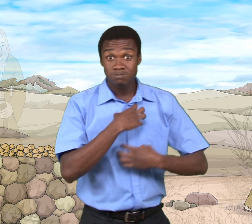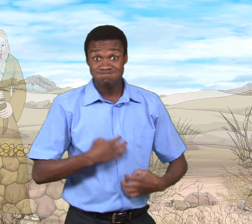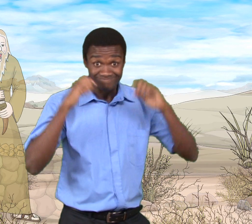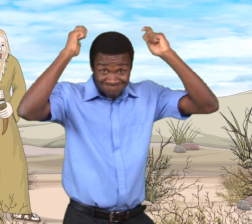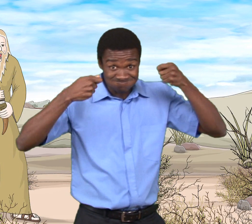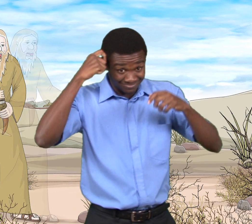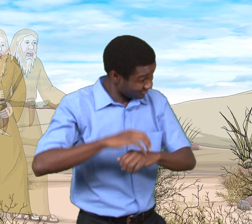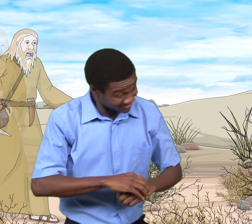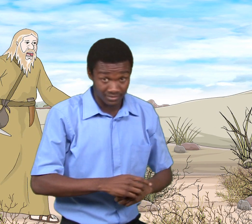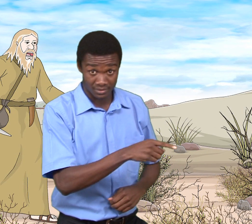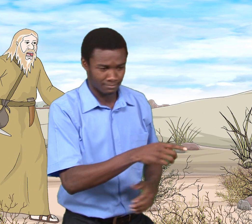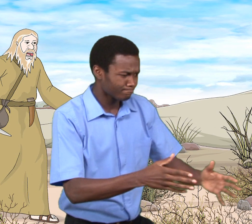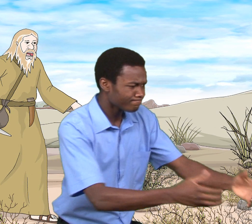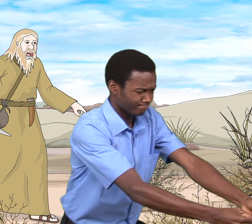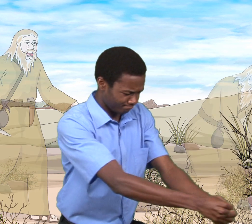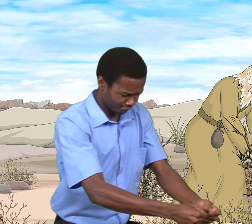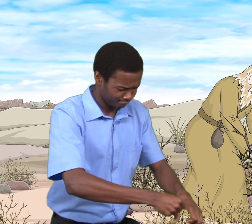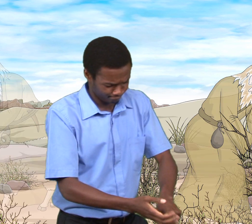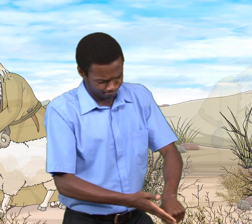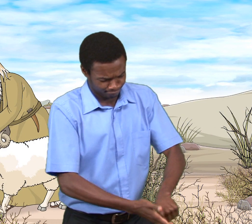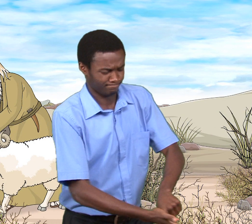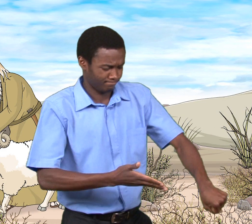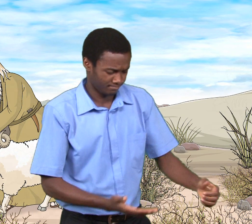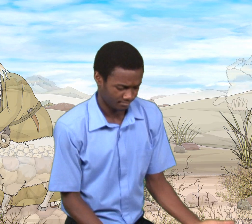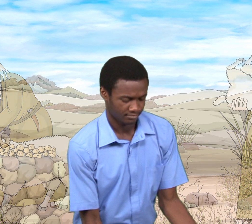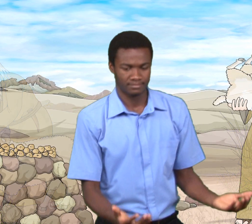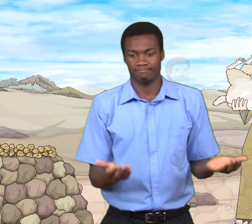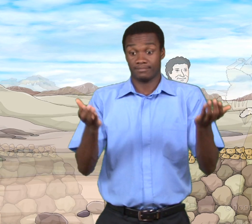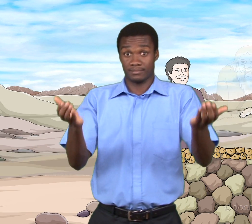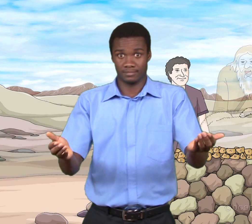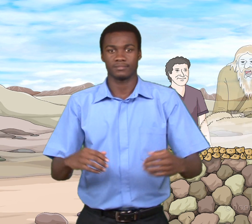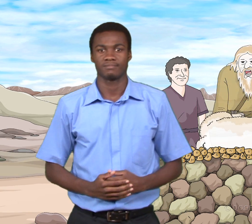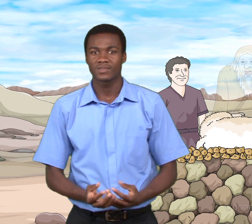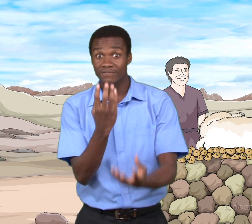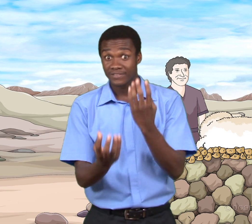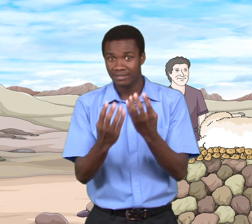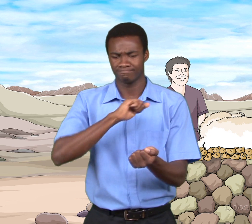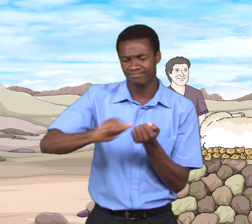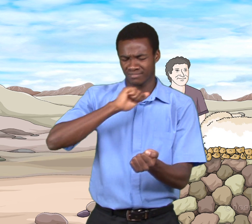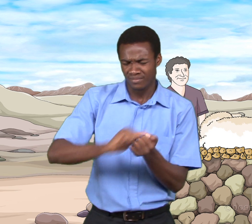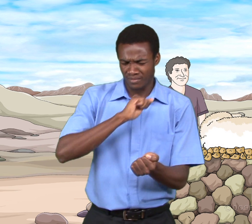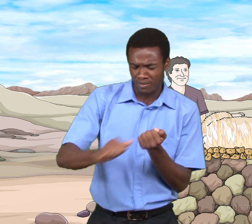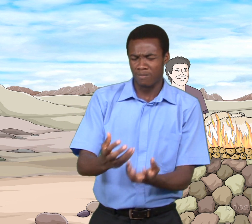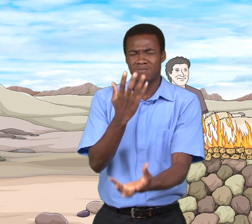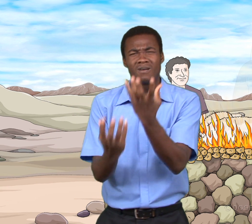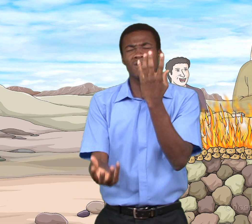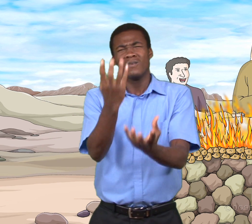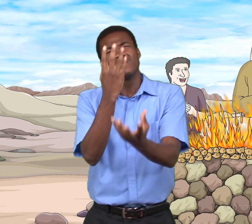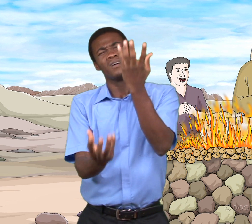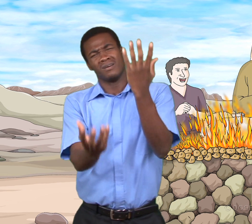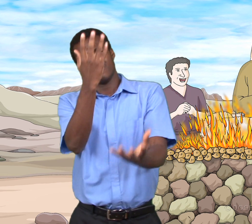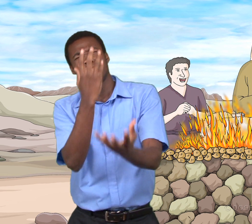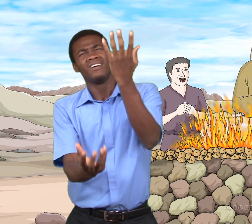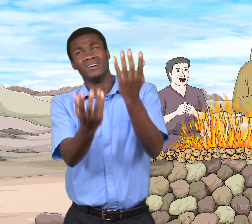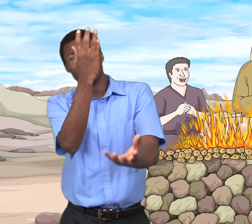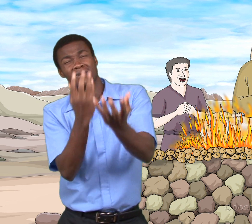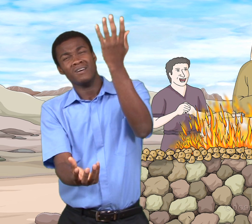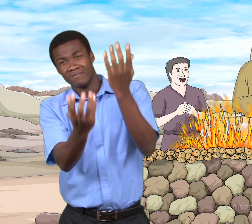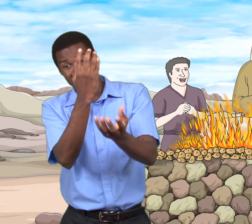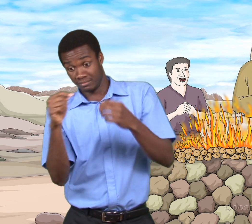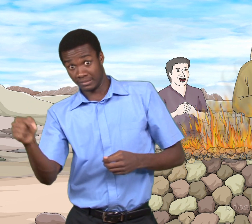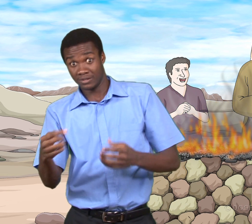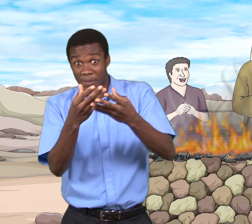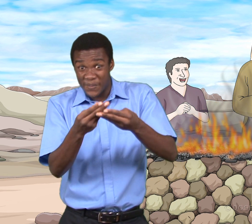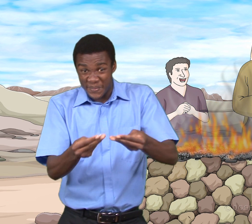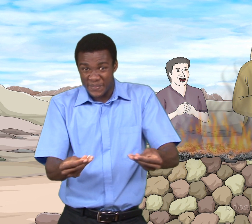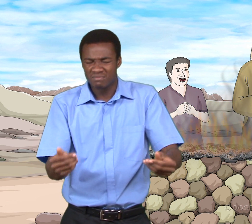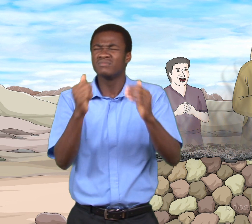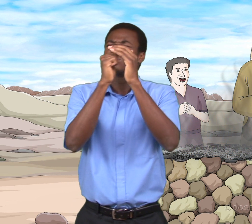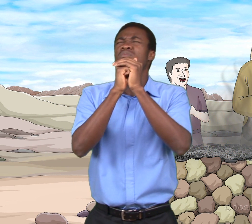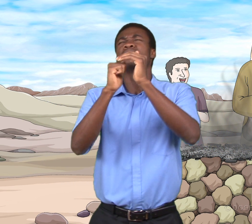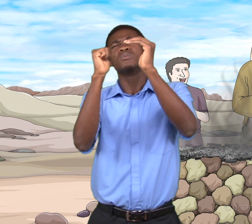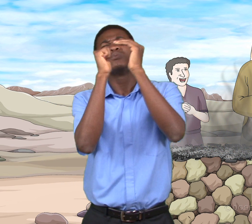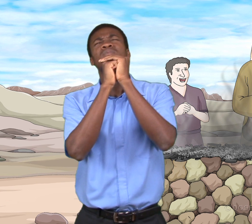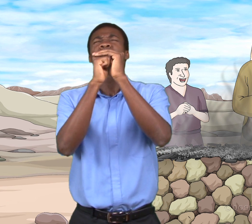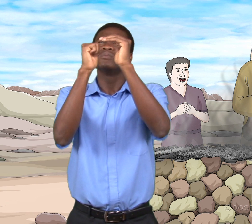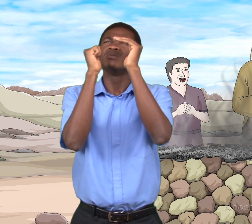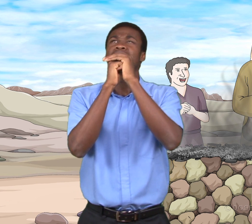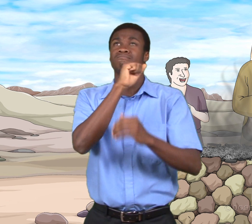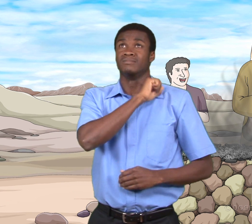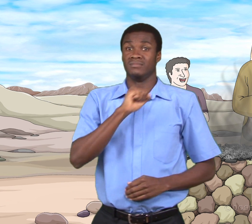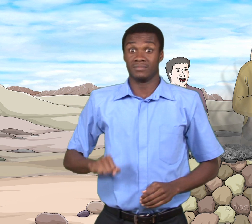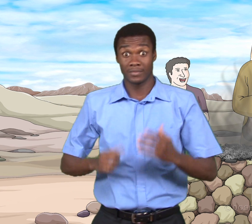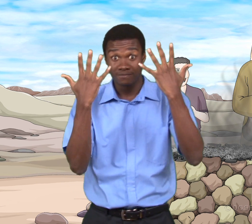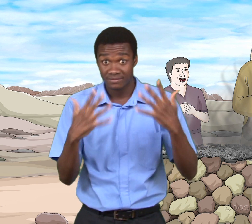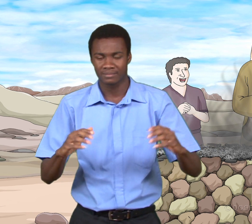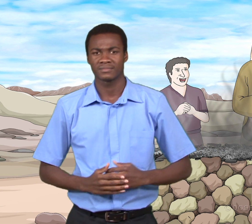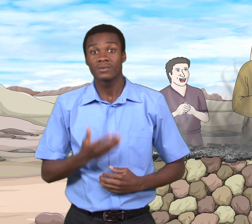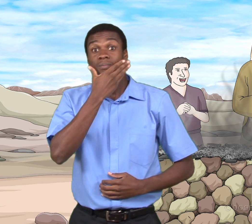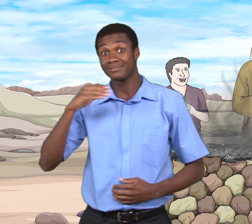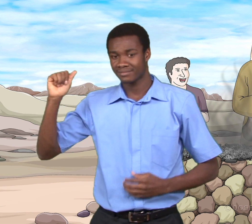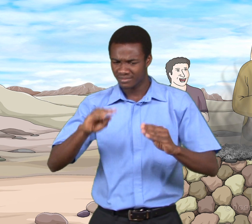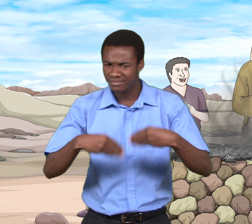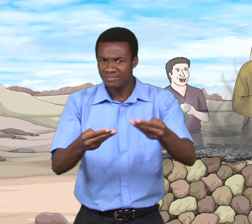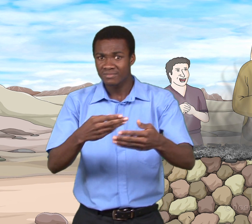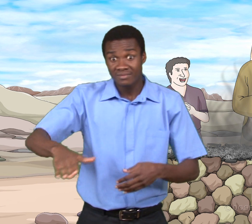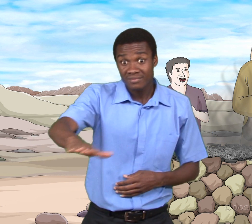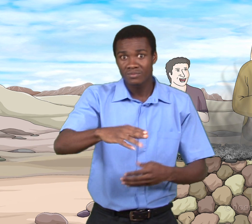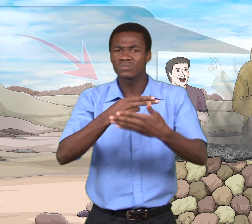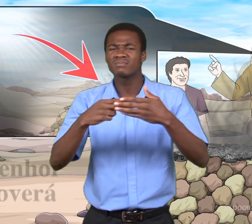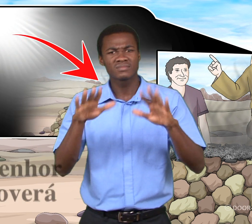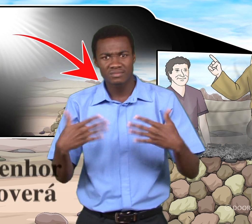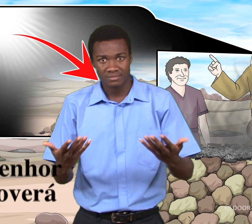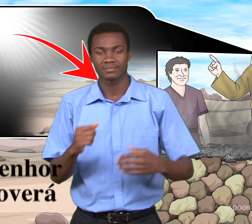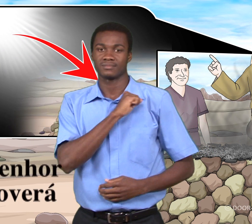So he went and took the ram and offered it as a burnt offering in place of his son.